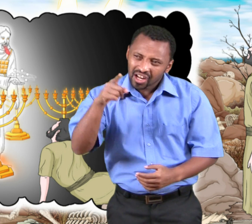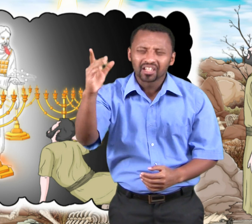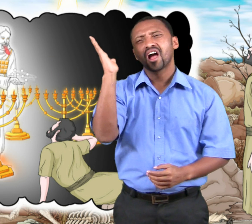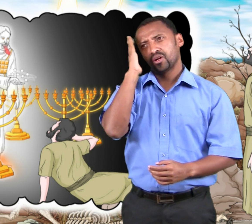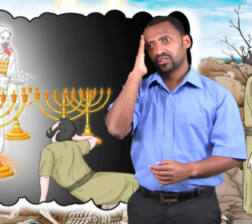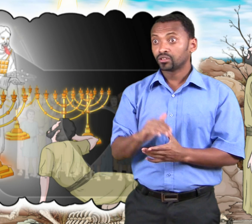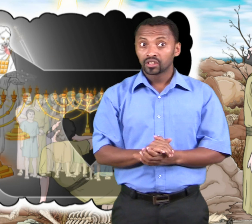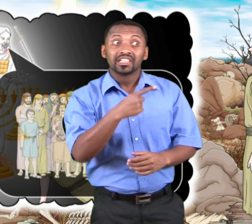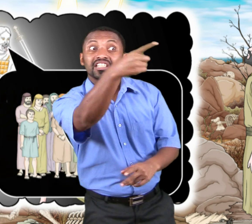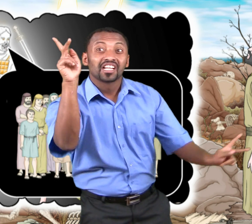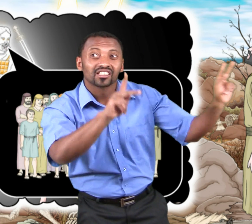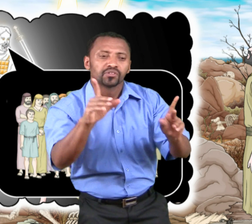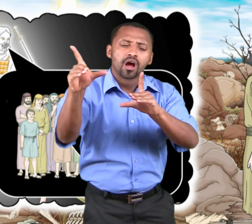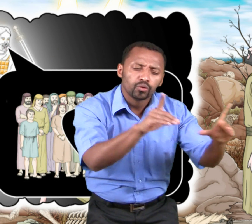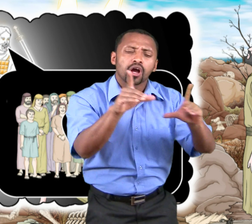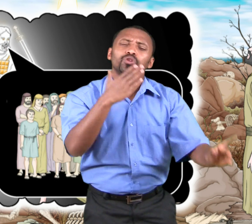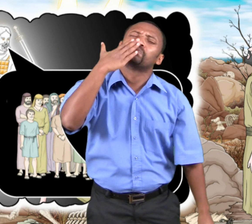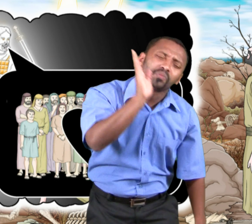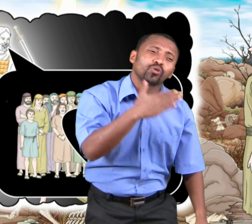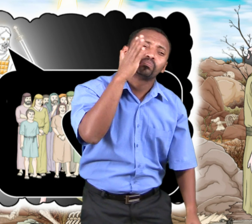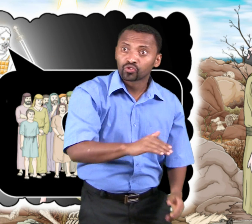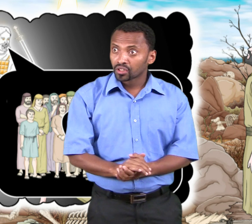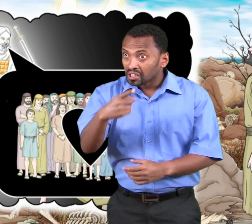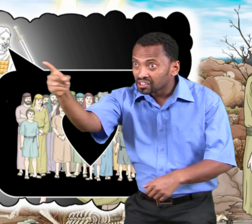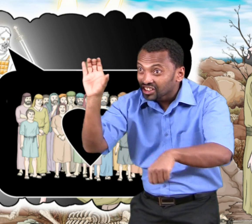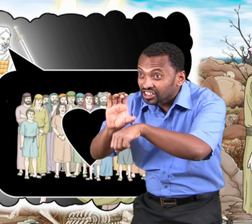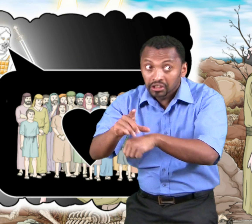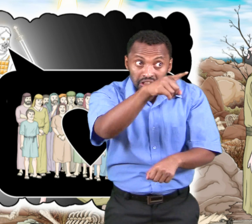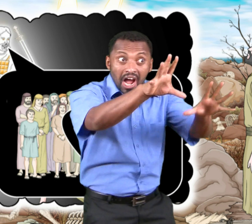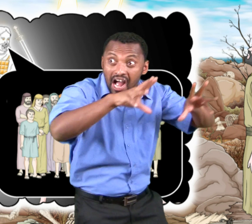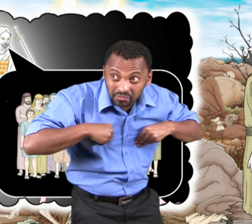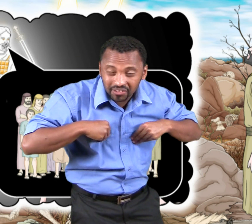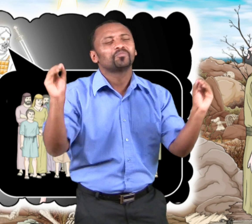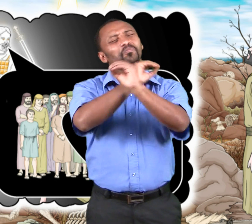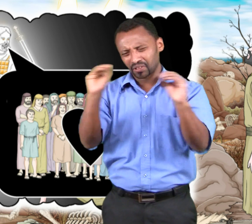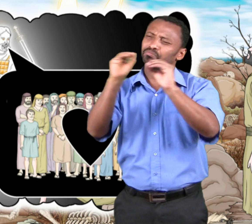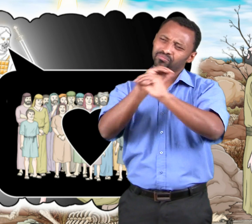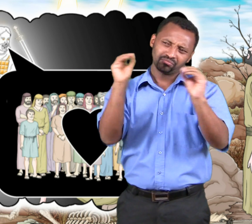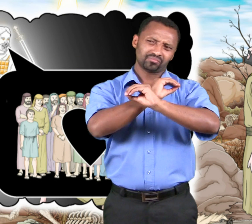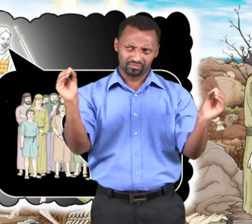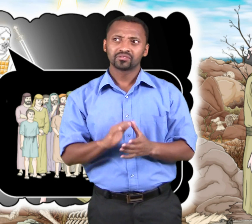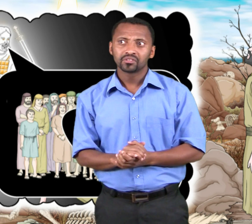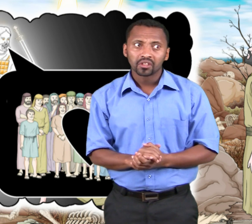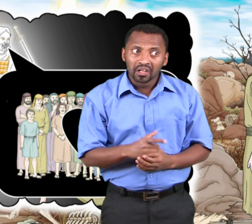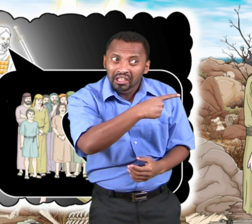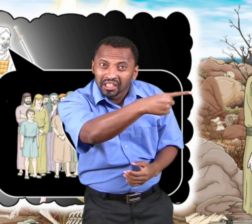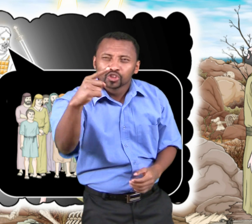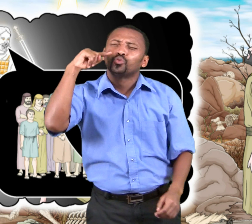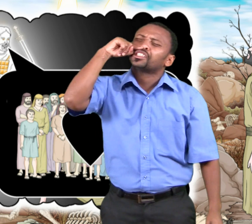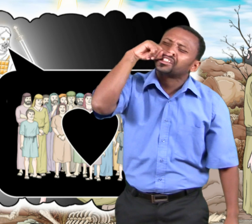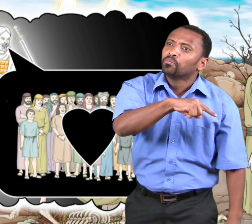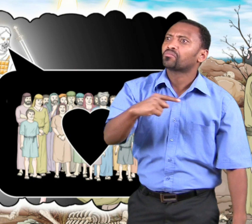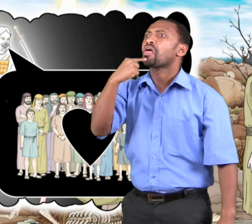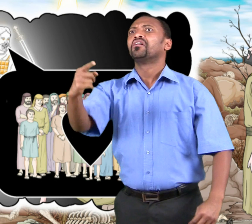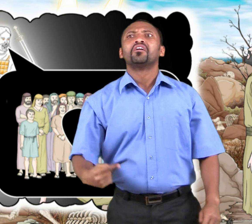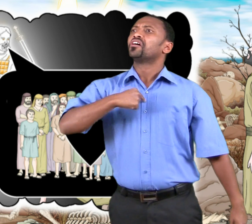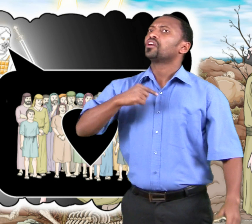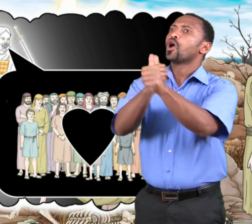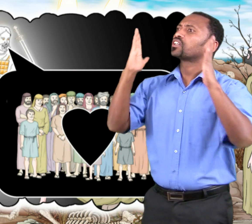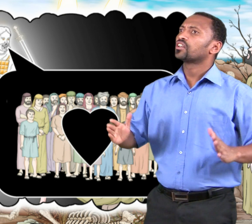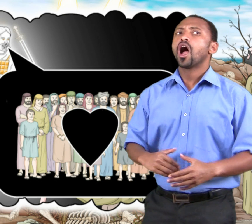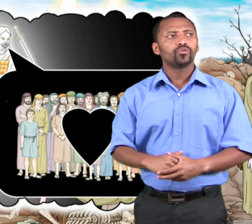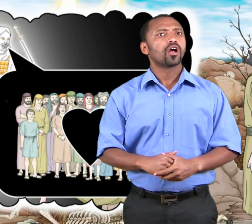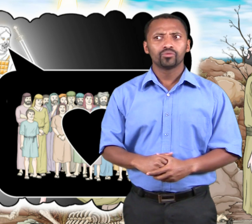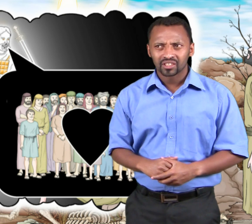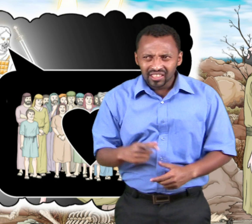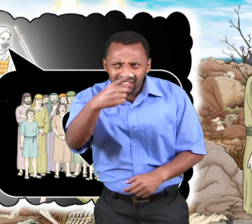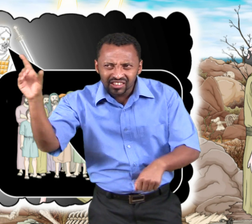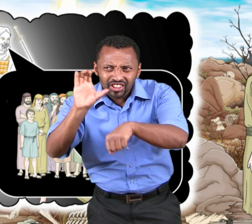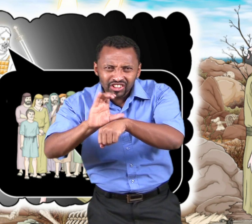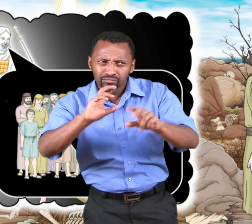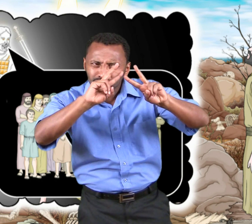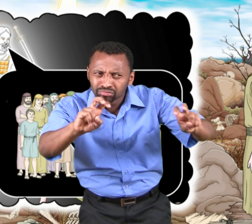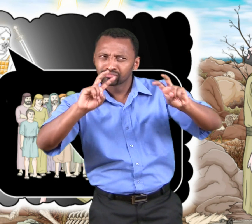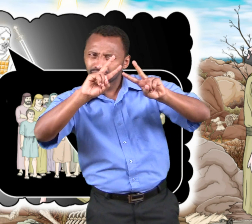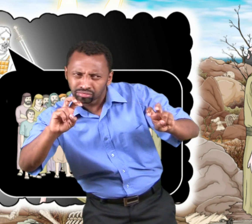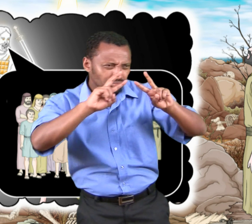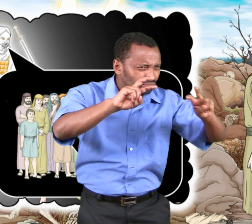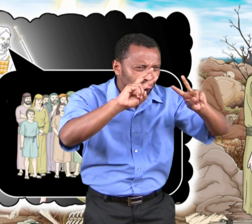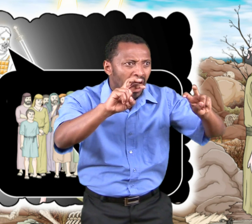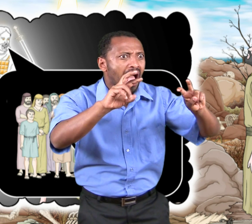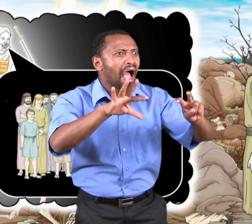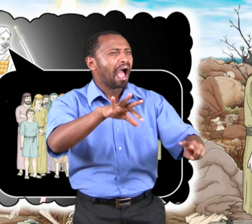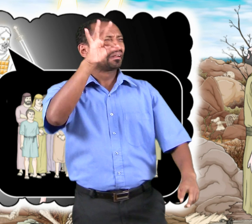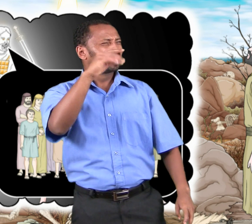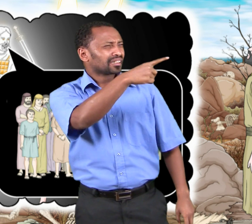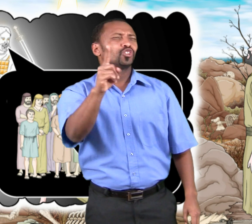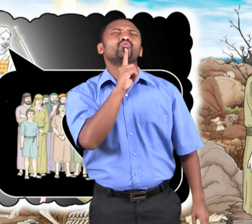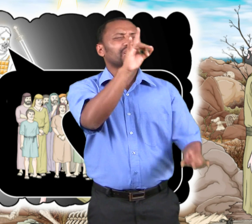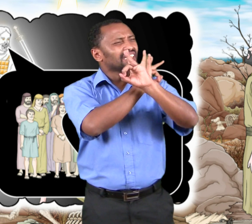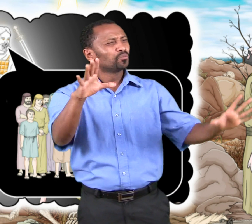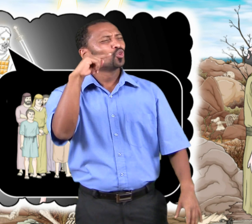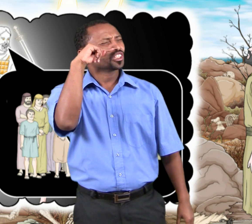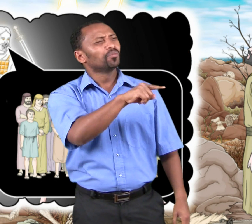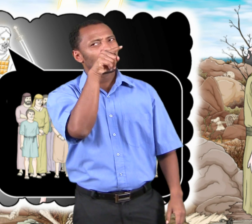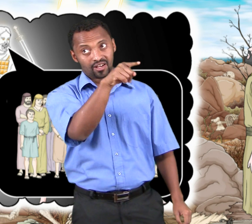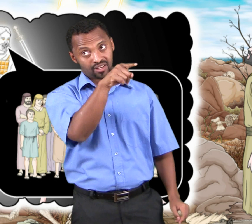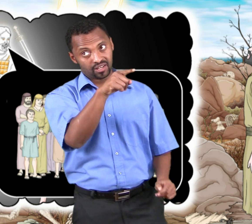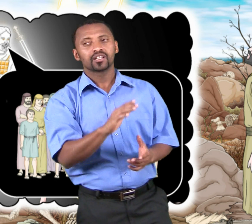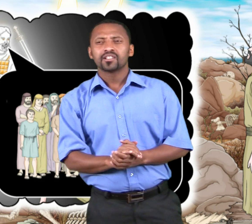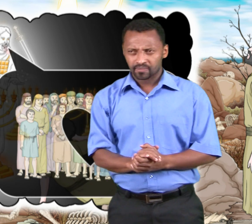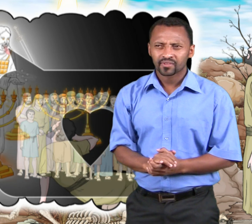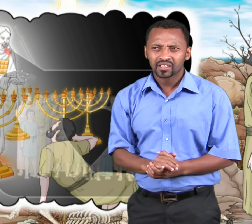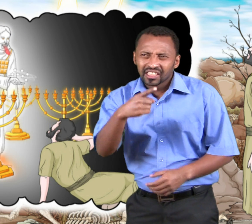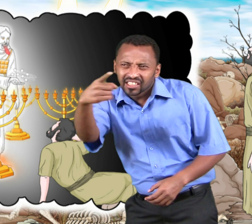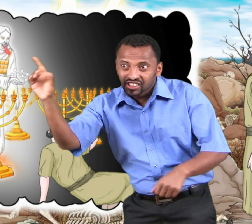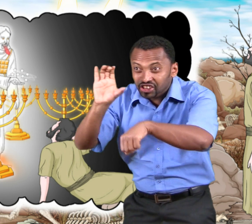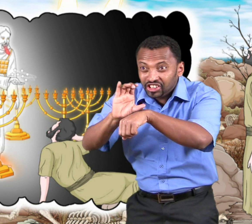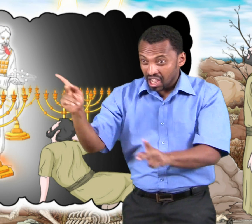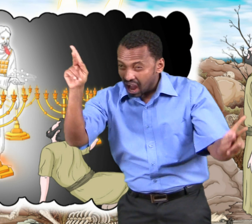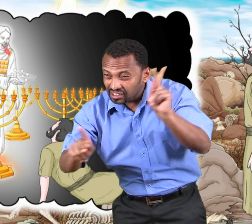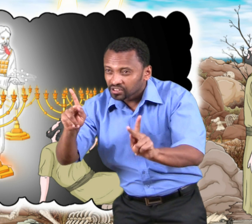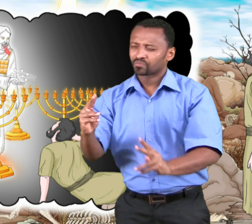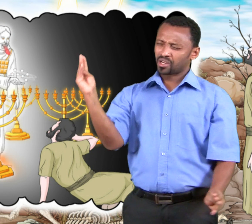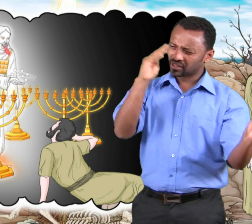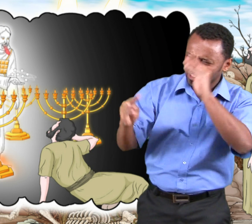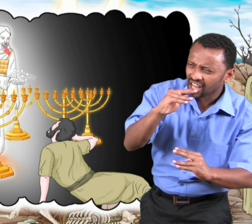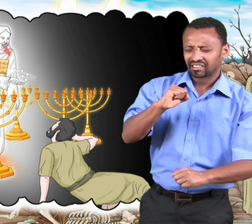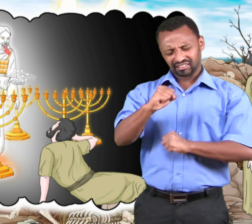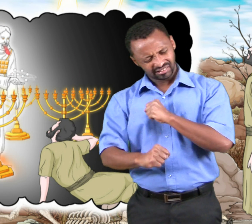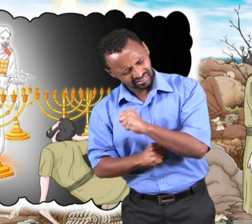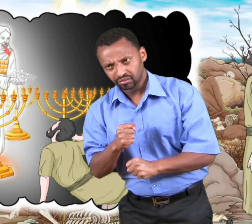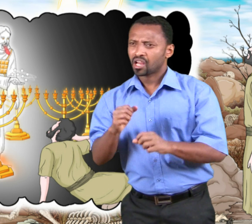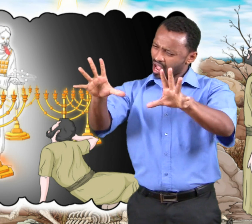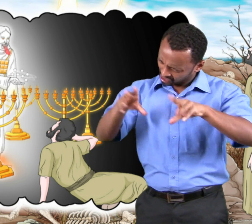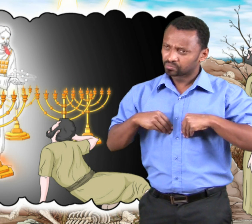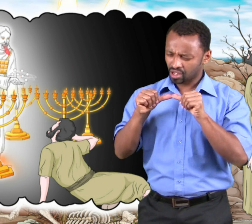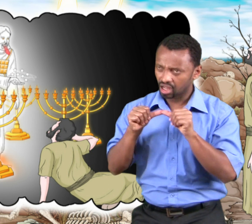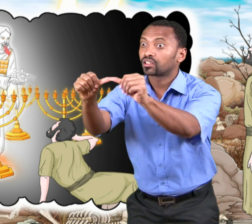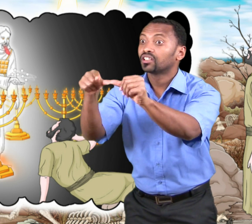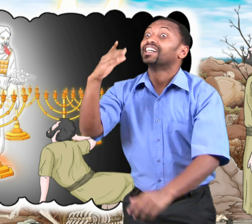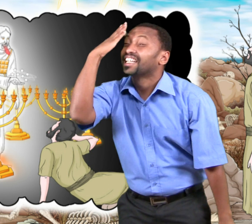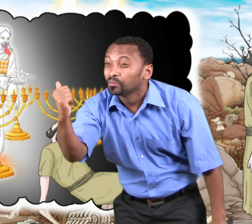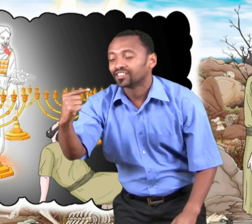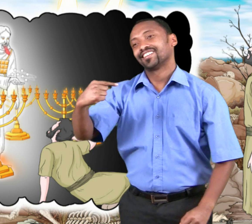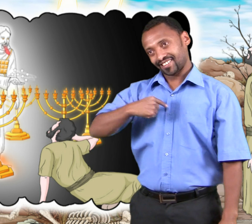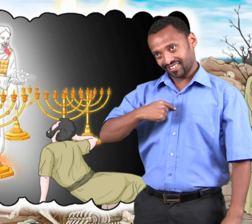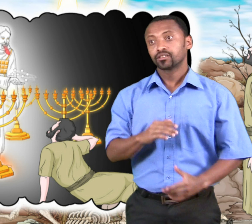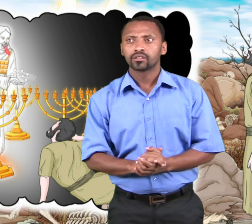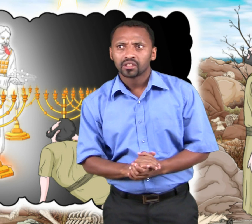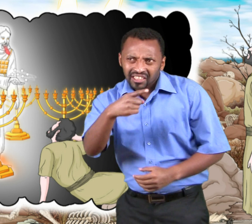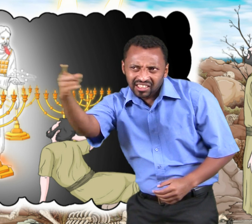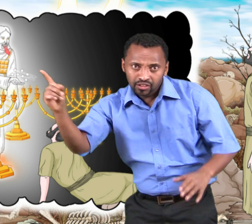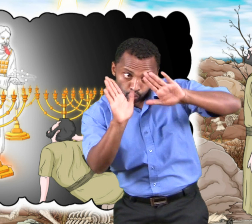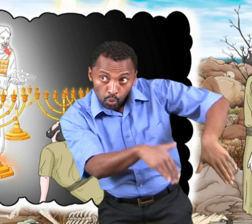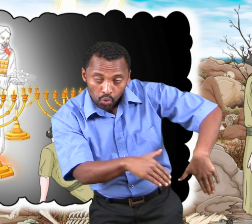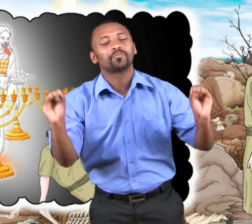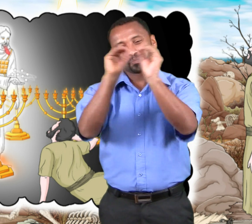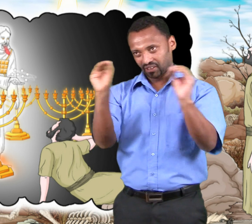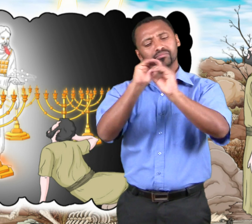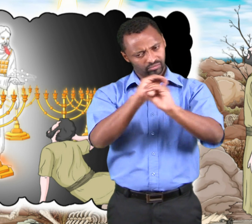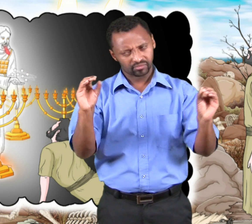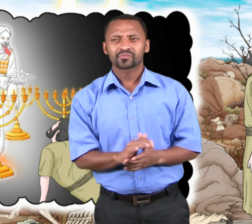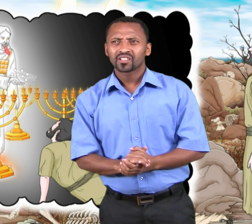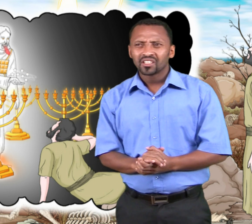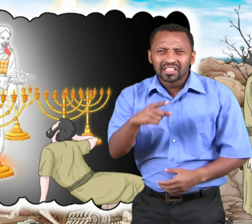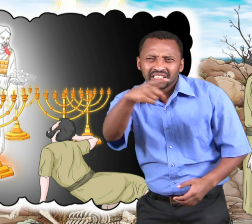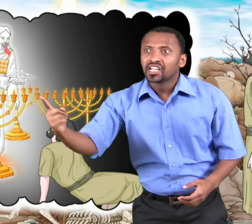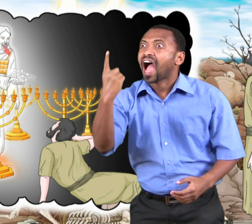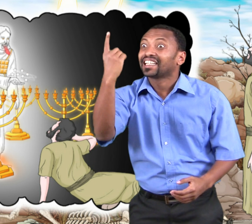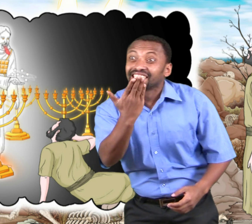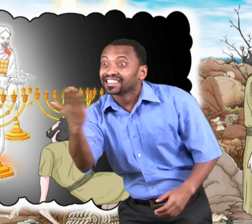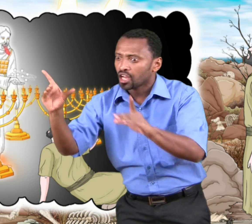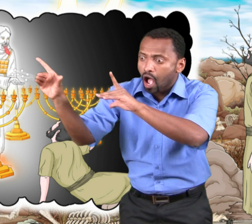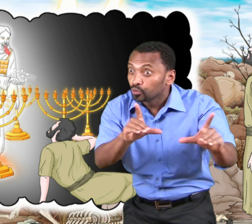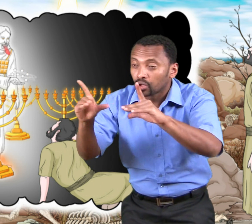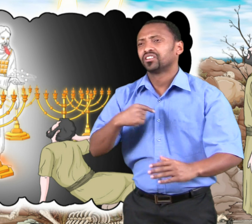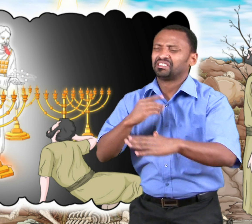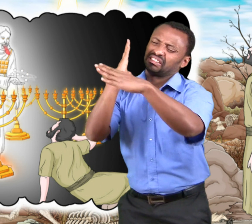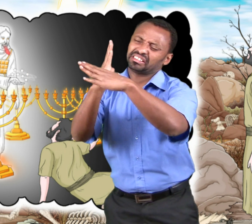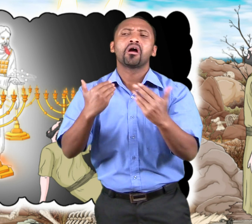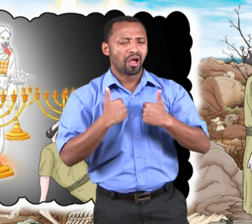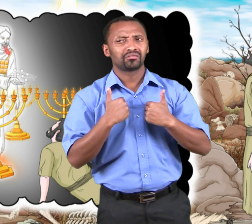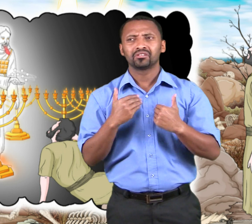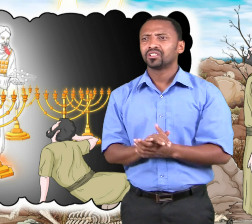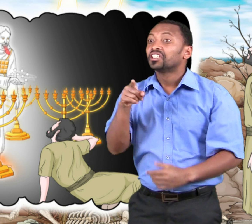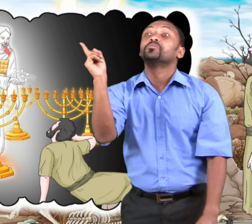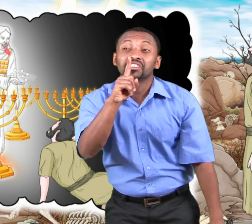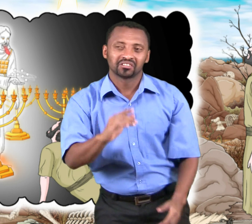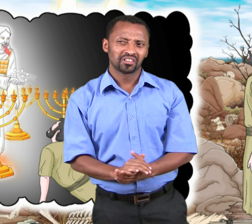But I have this against you: You have abandoned your first love. Therefore, keep in mind how far you have fallen.